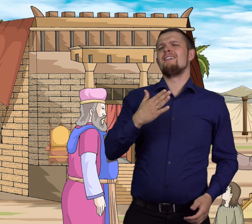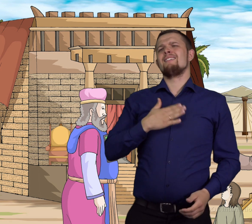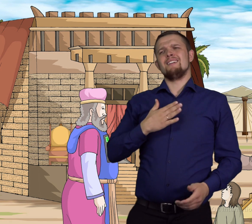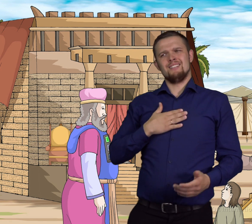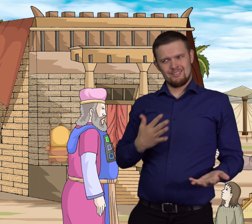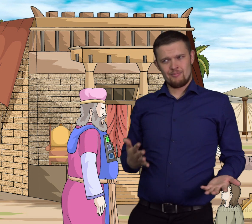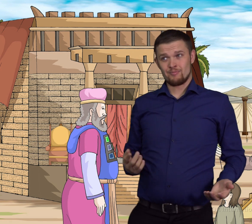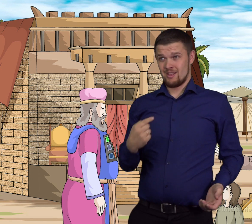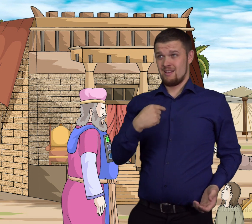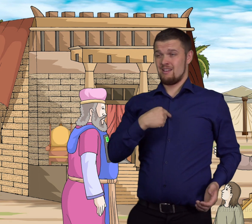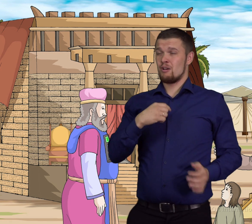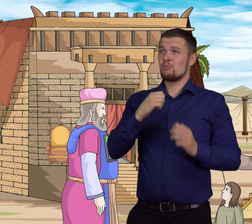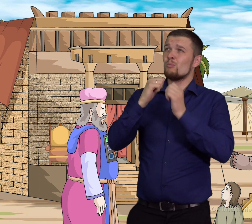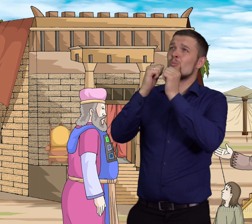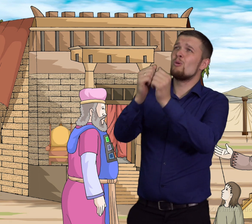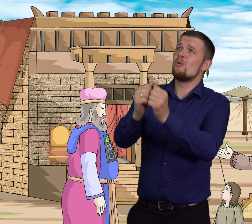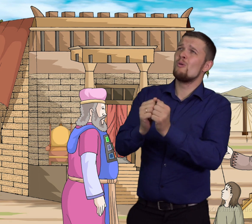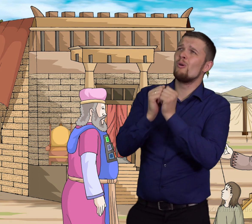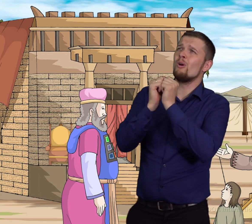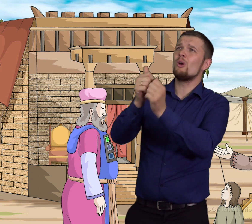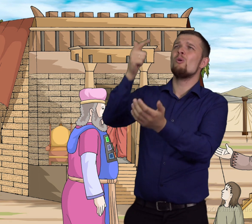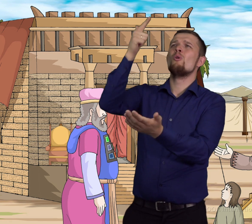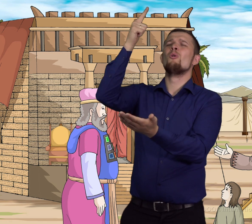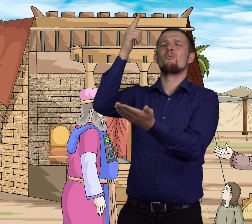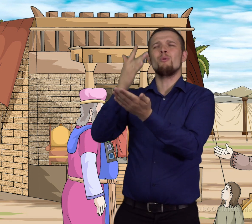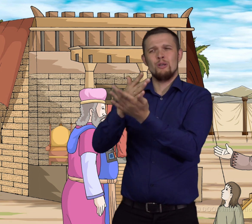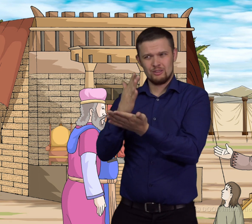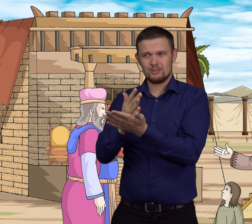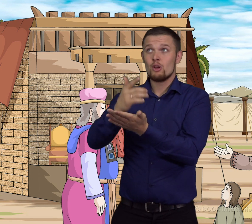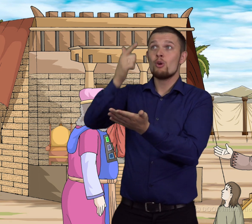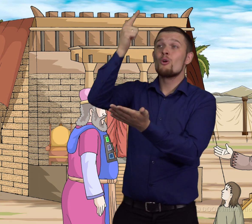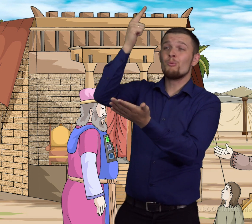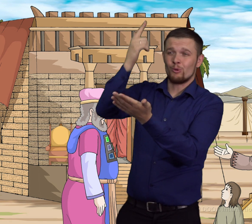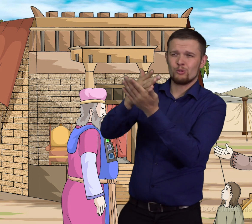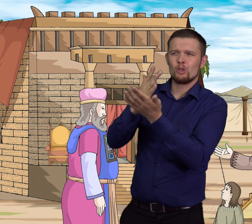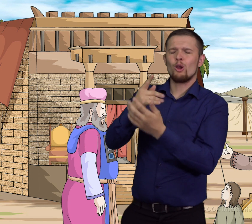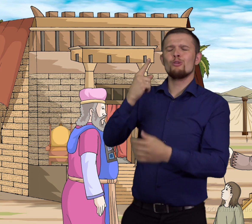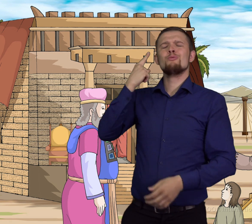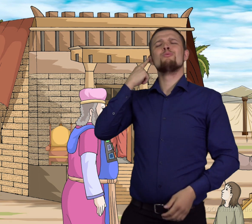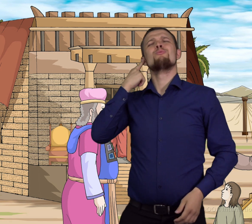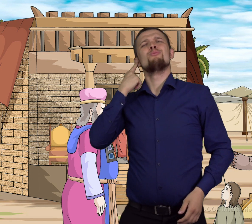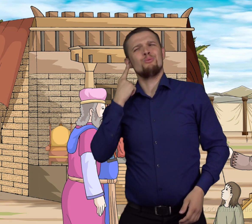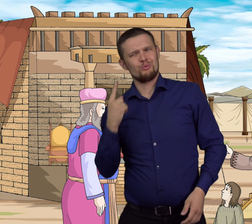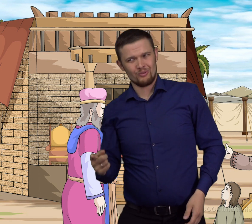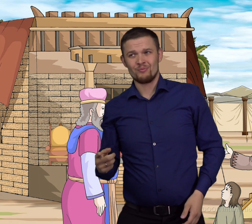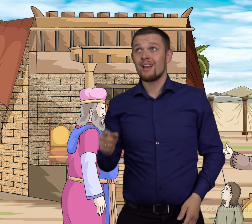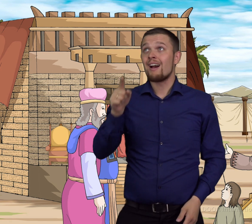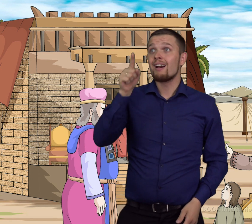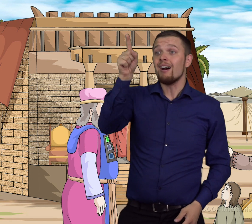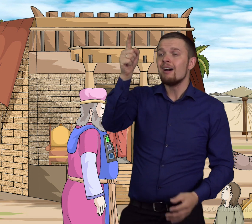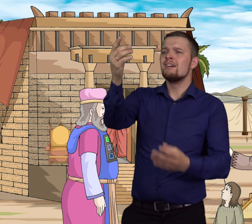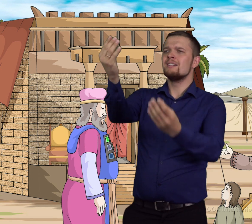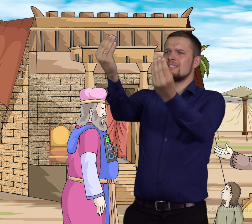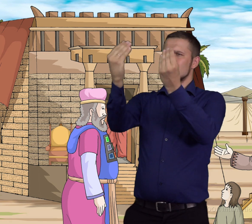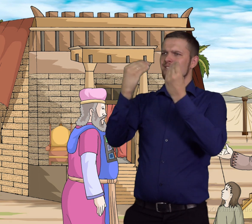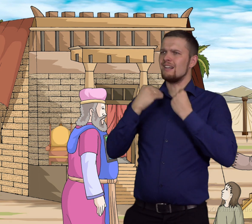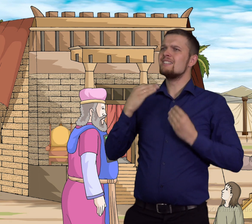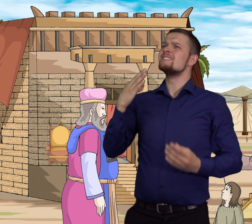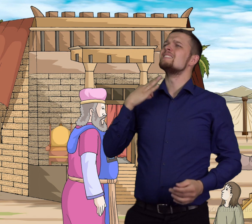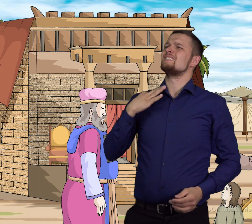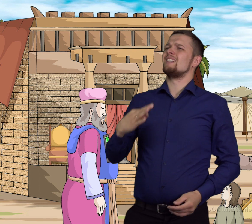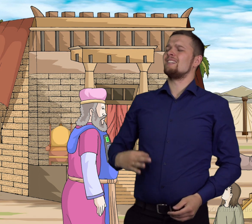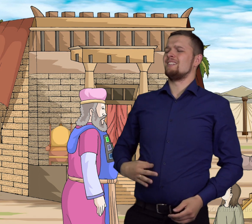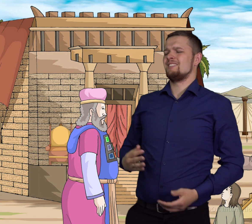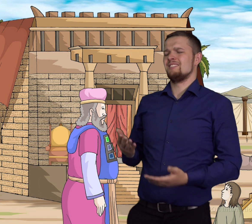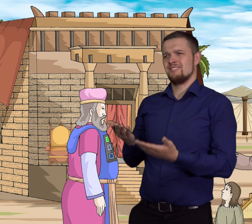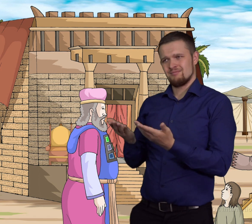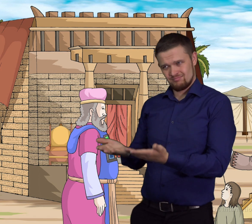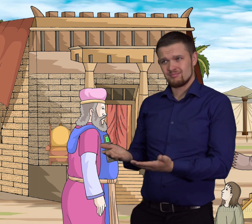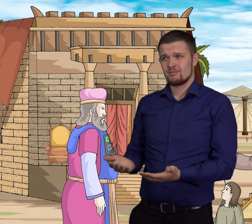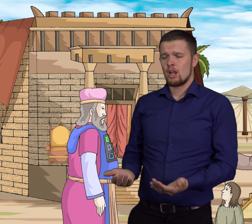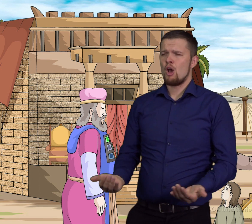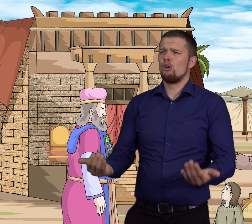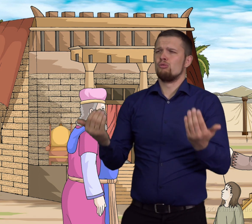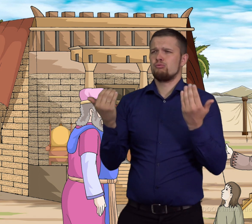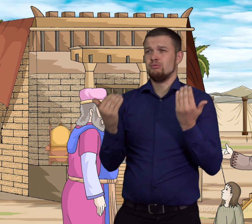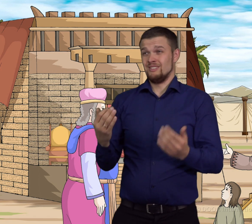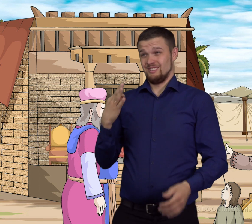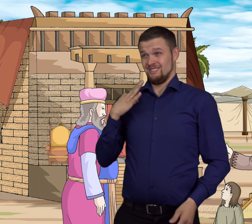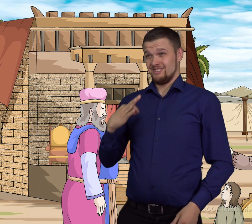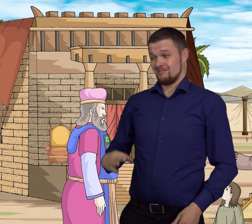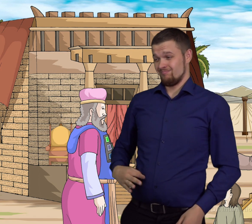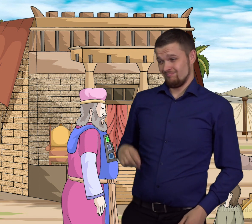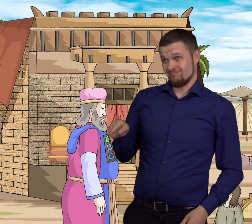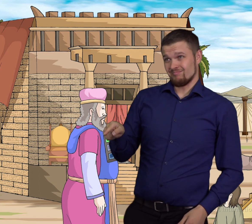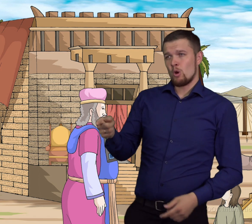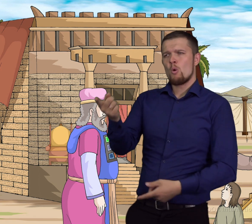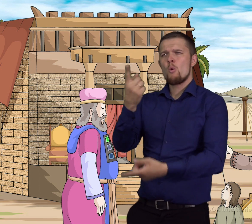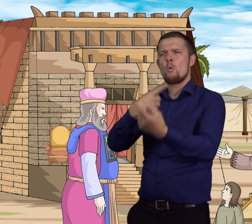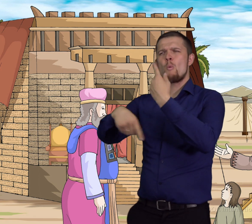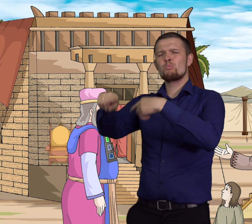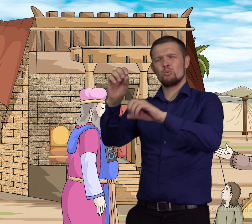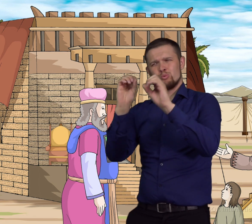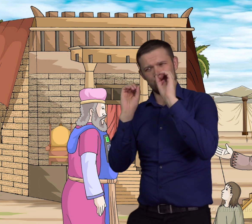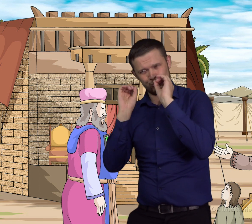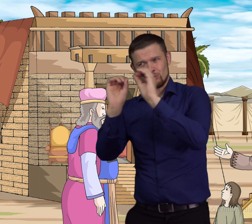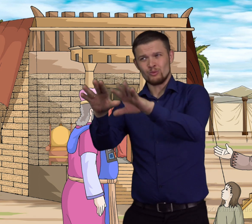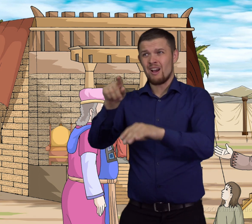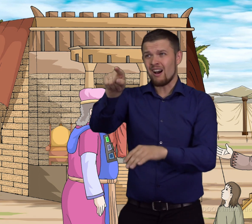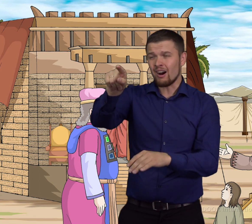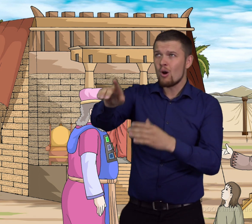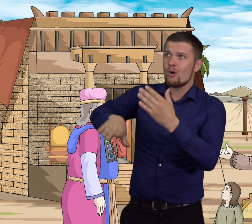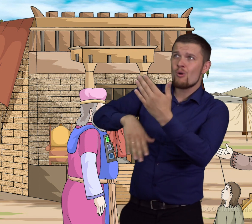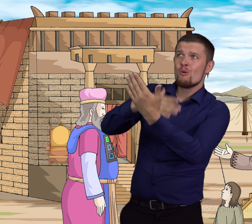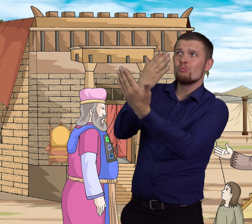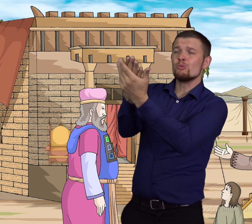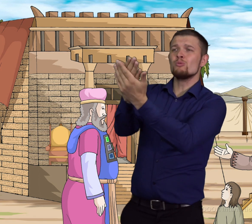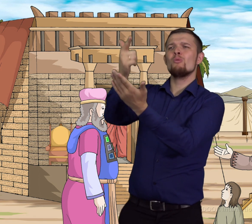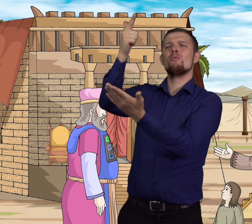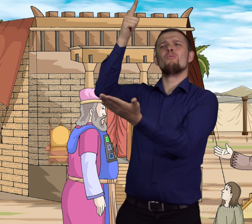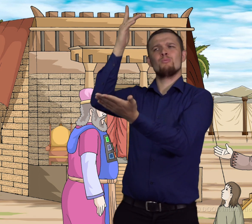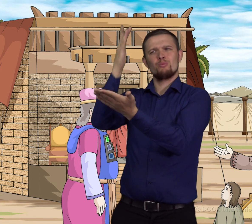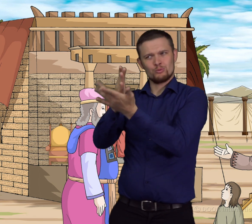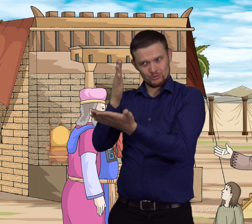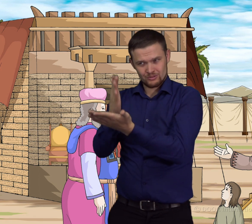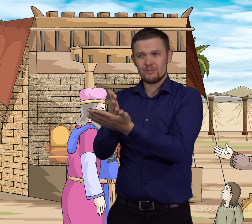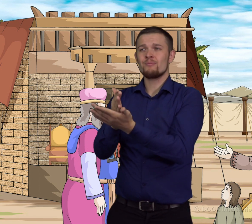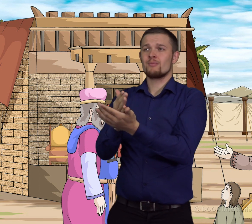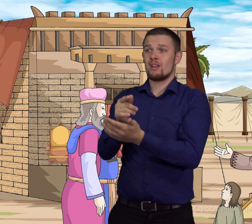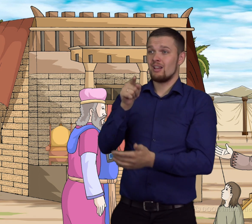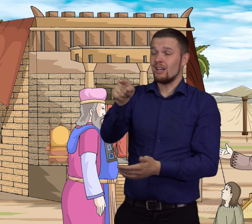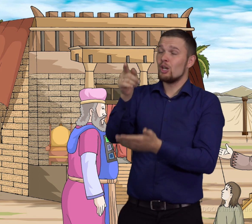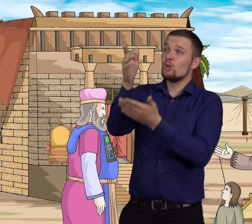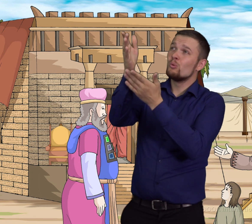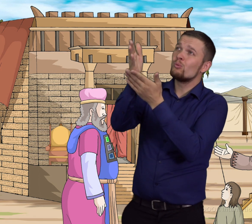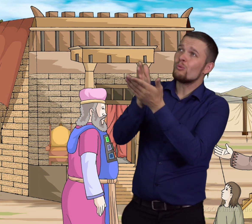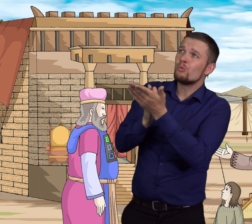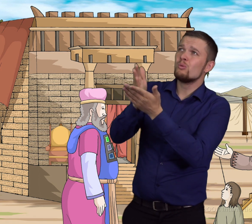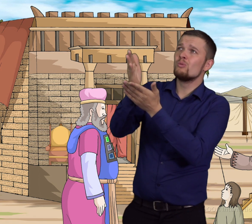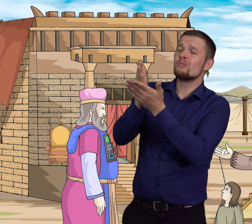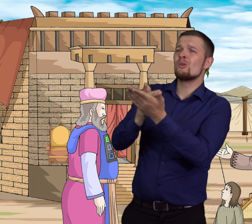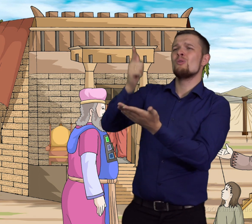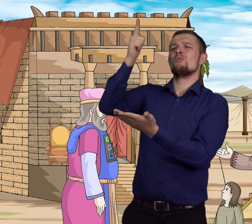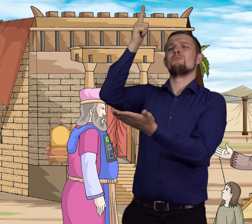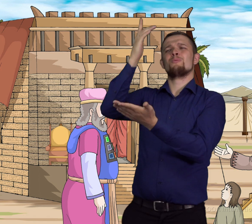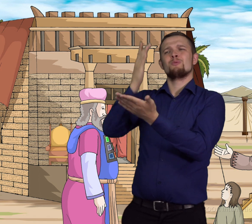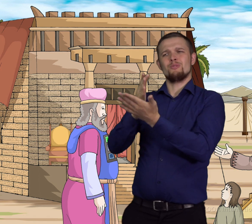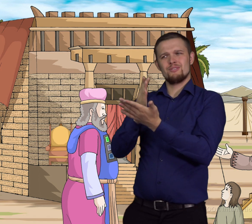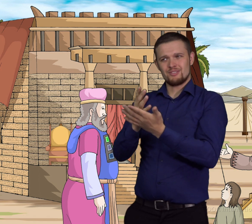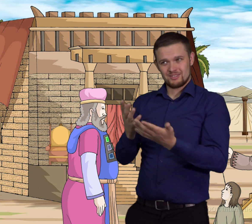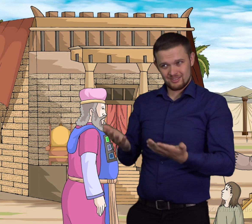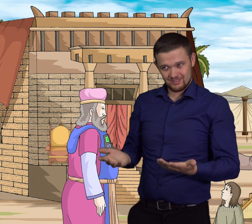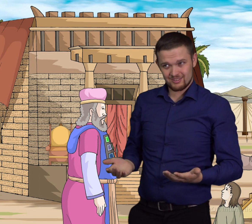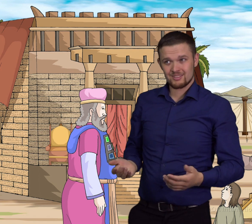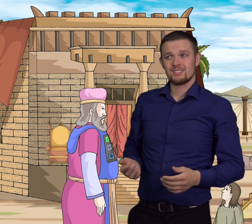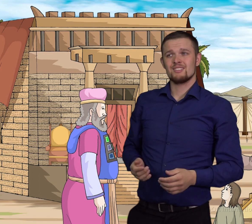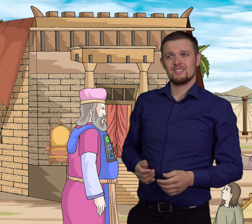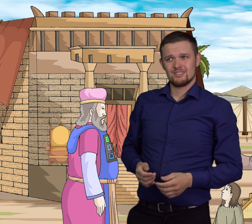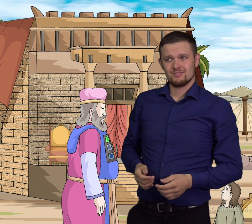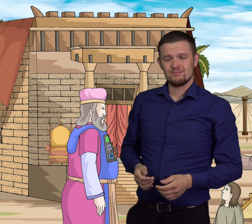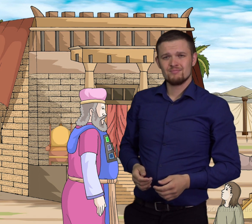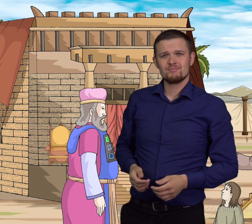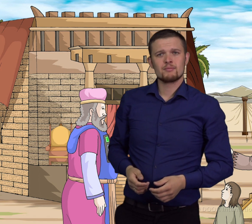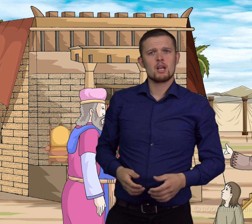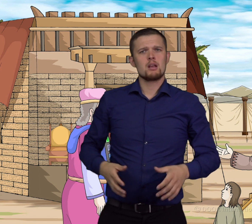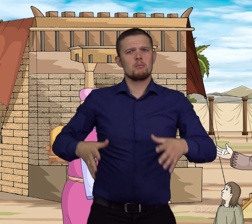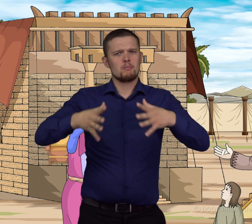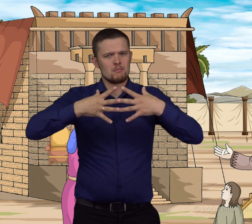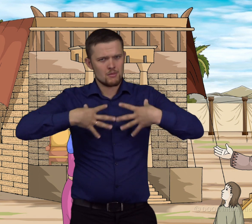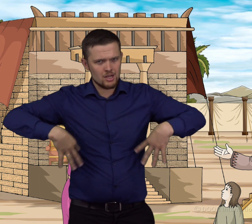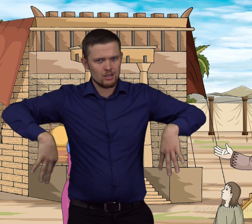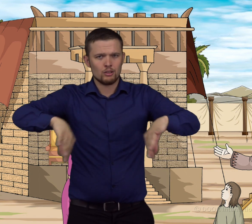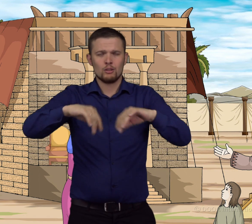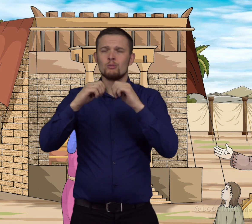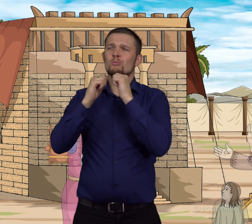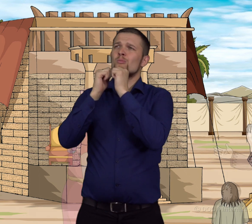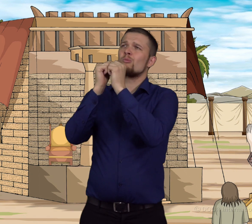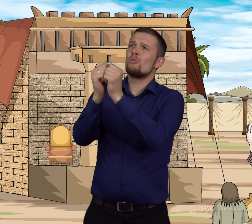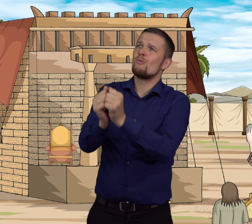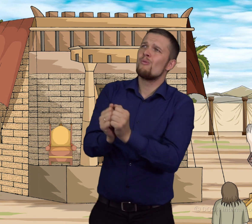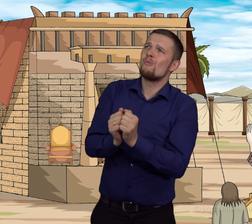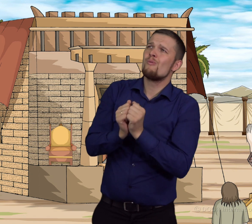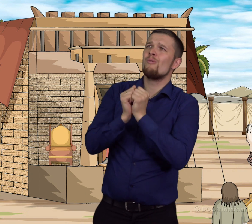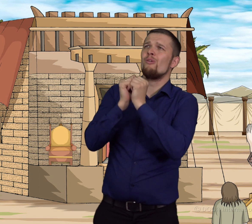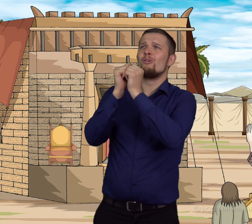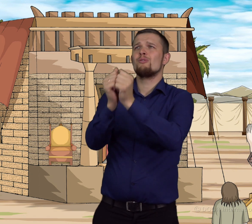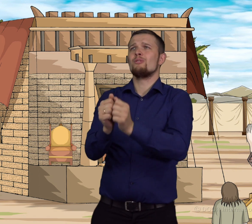I prayed for this boy, and since the LORD has granted me what I asked of Him, I now dedicate the boy to the LORD. For as long as he lives, he is dedicated to the LORD.”